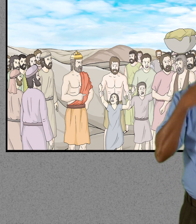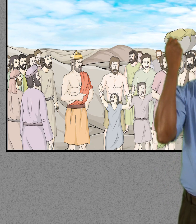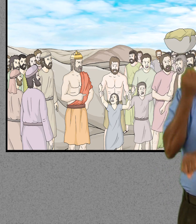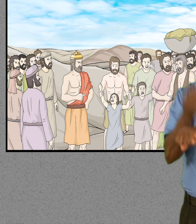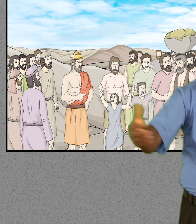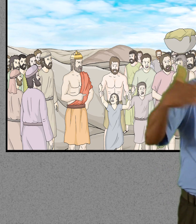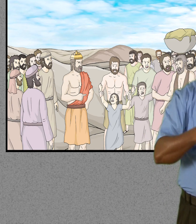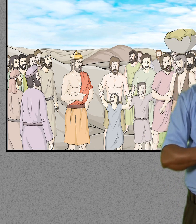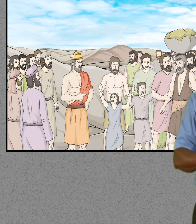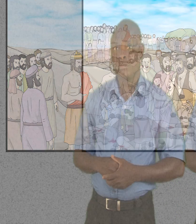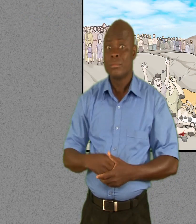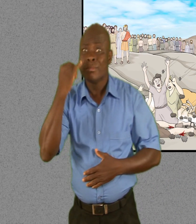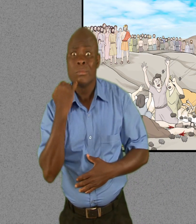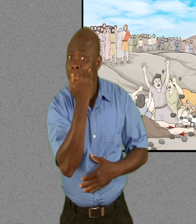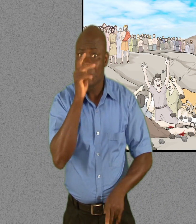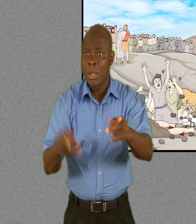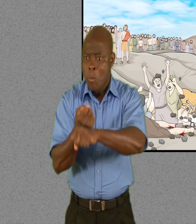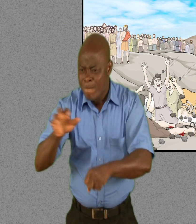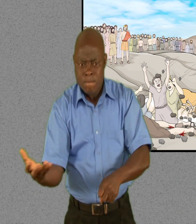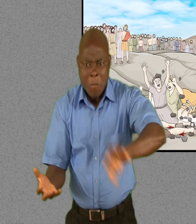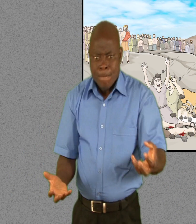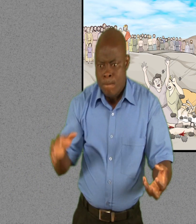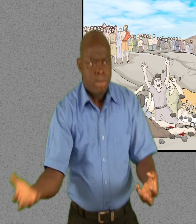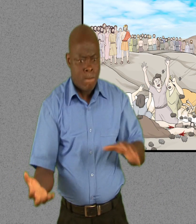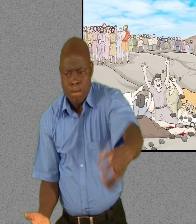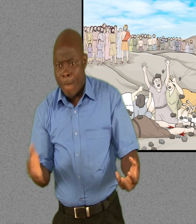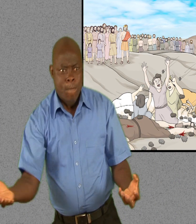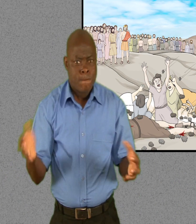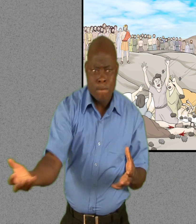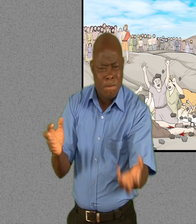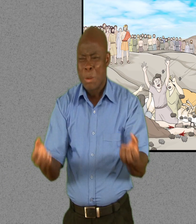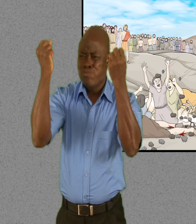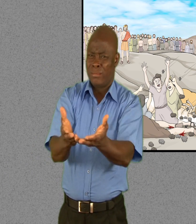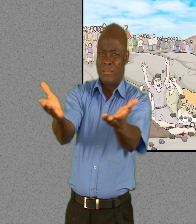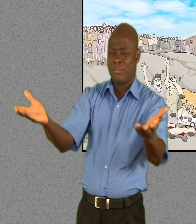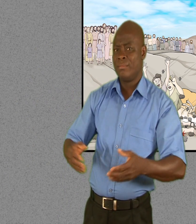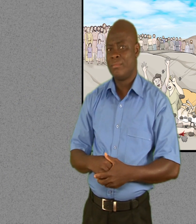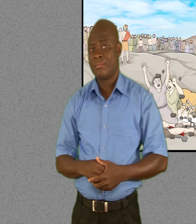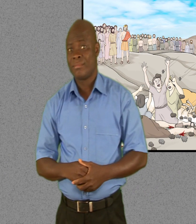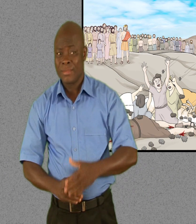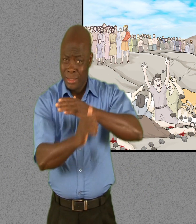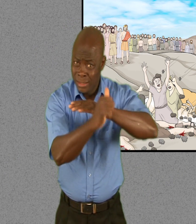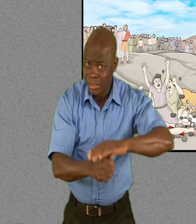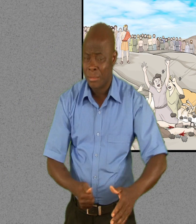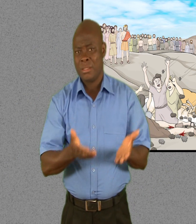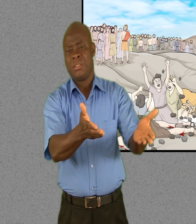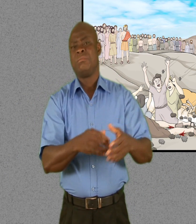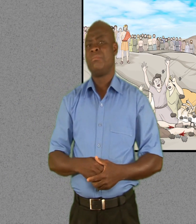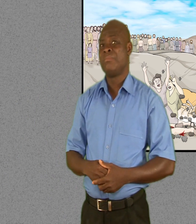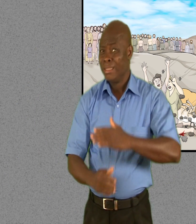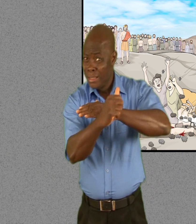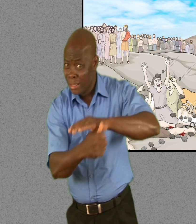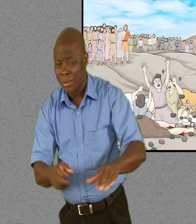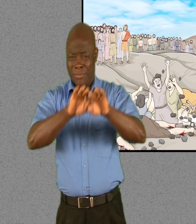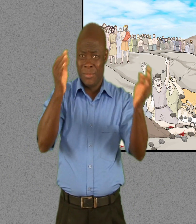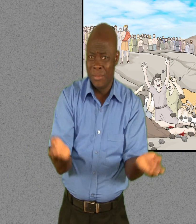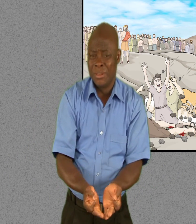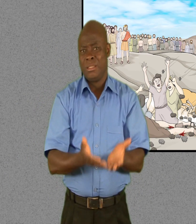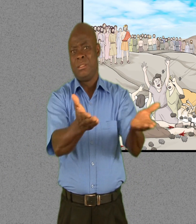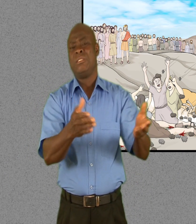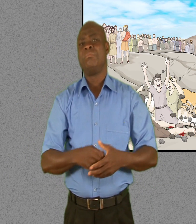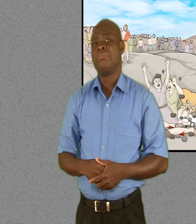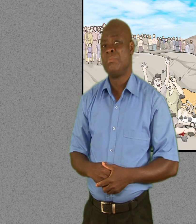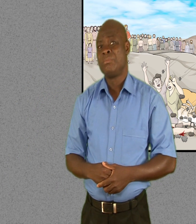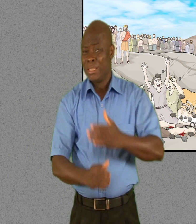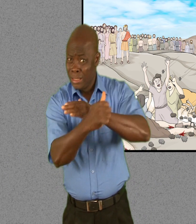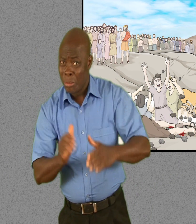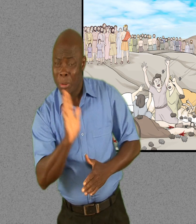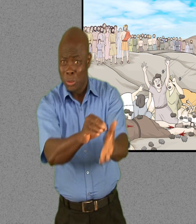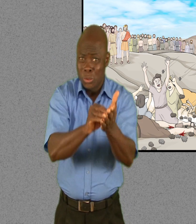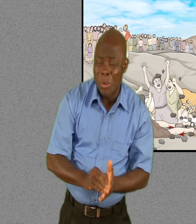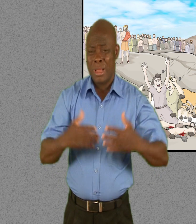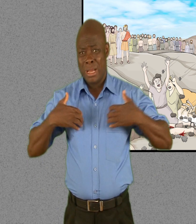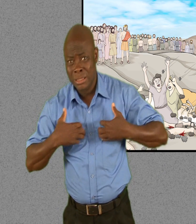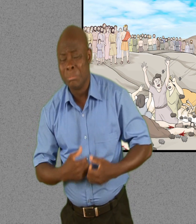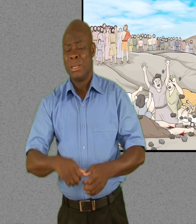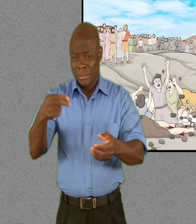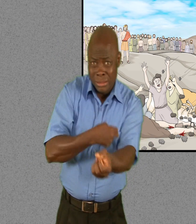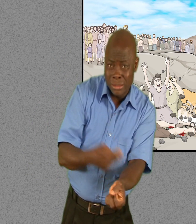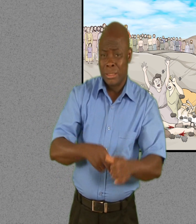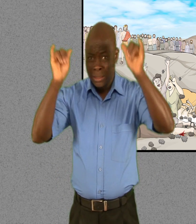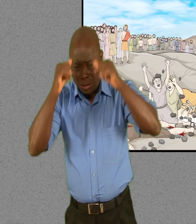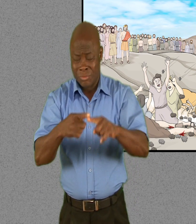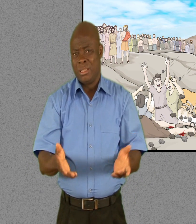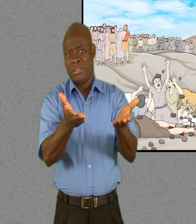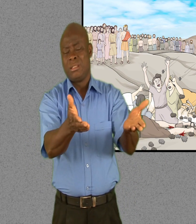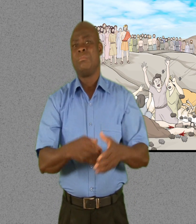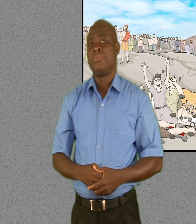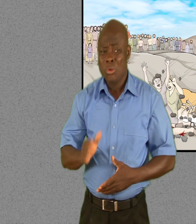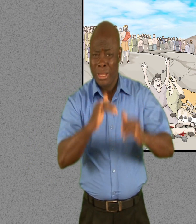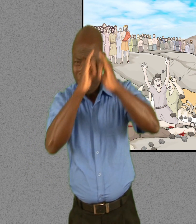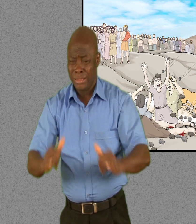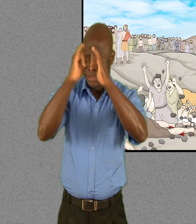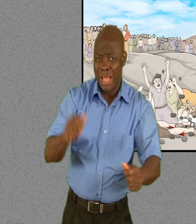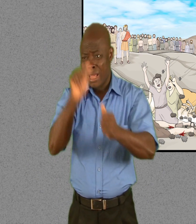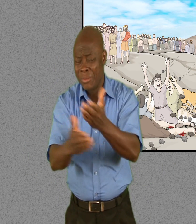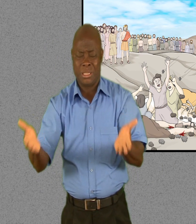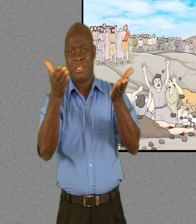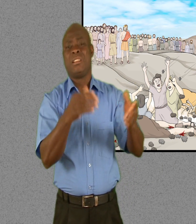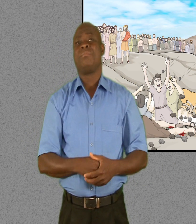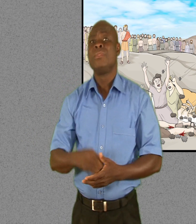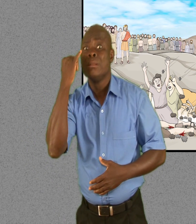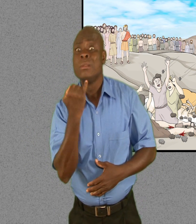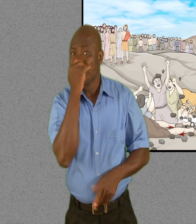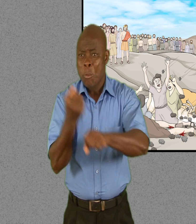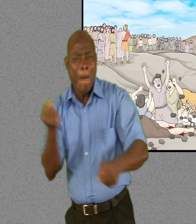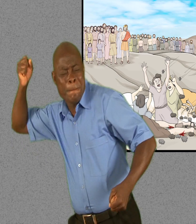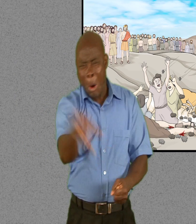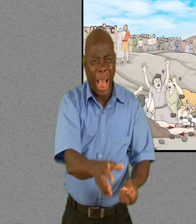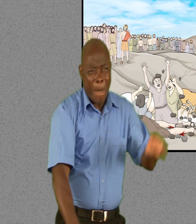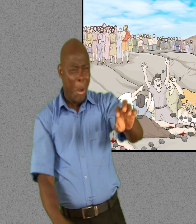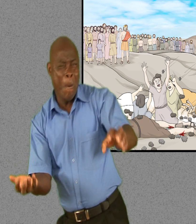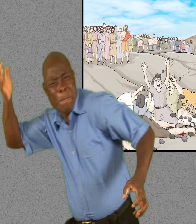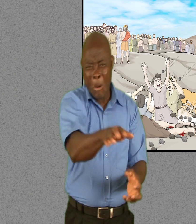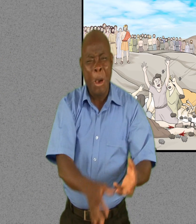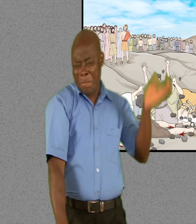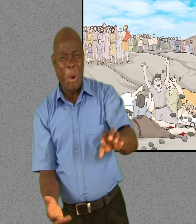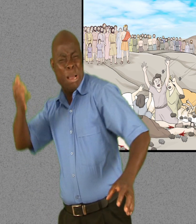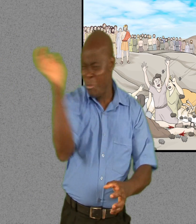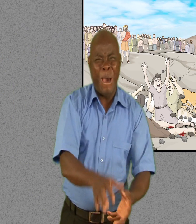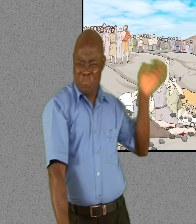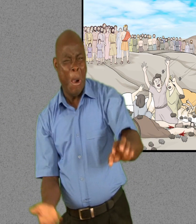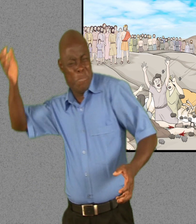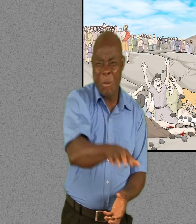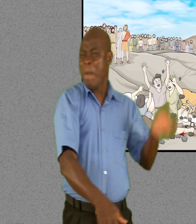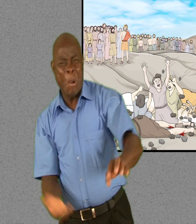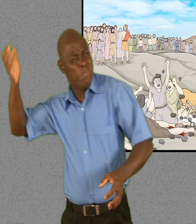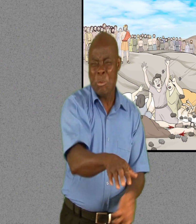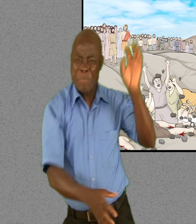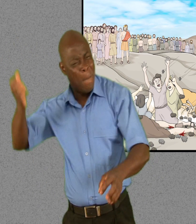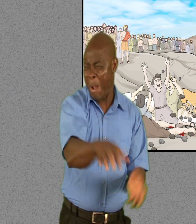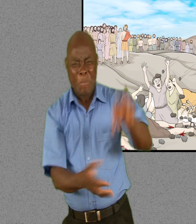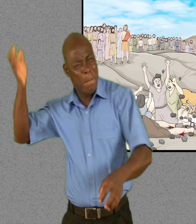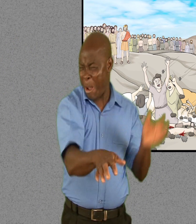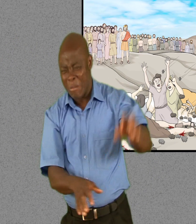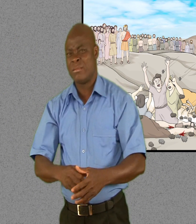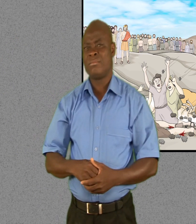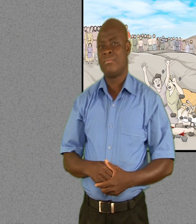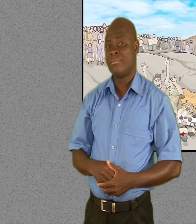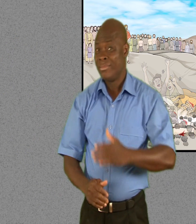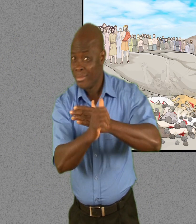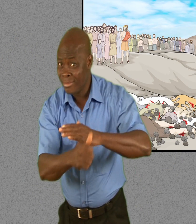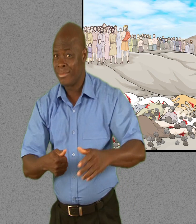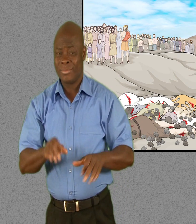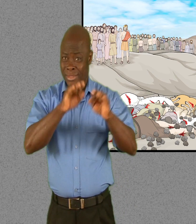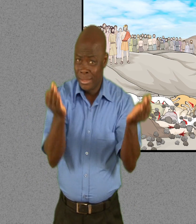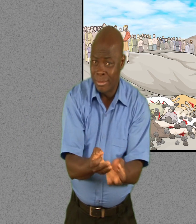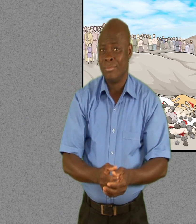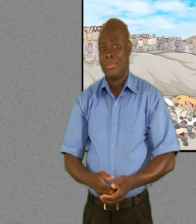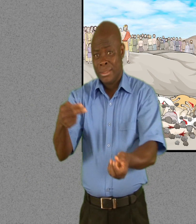And all Israel stoned him to death.